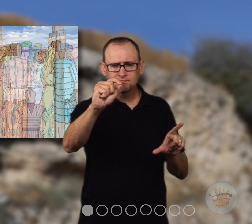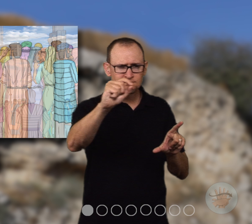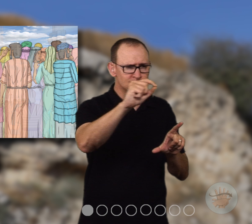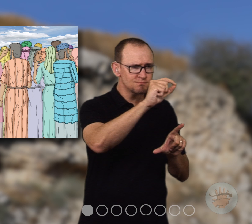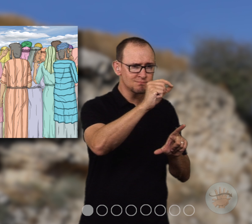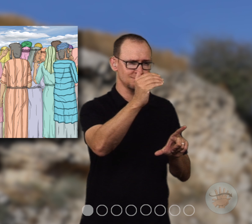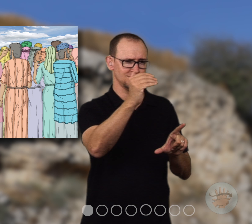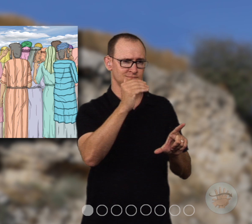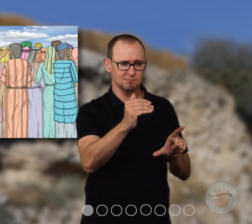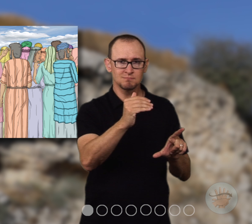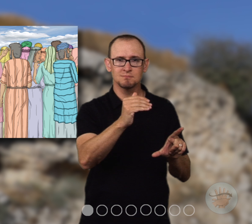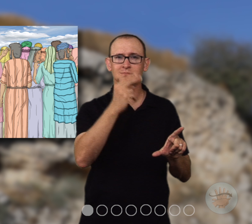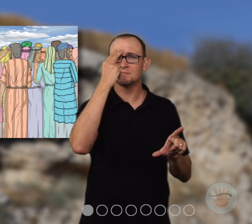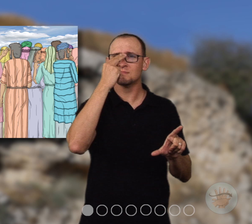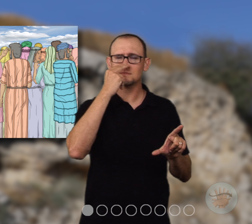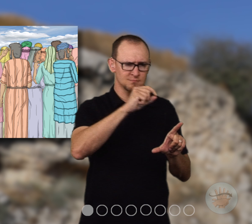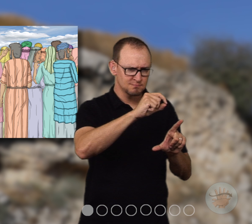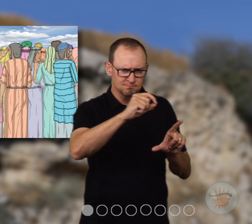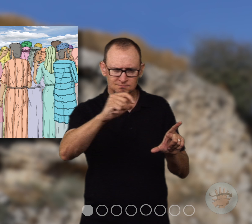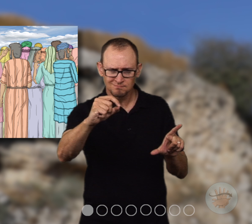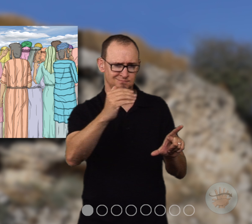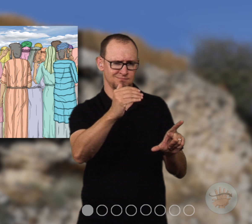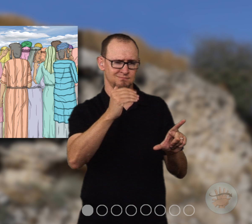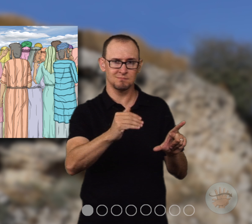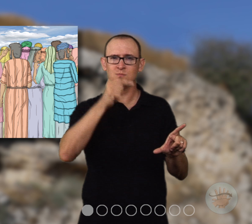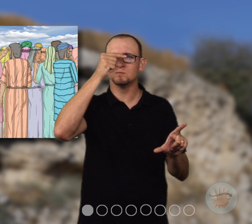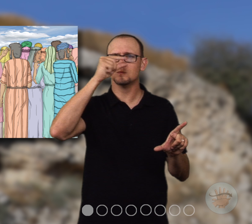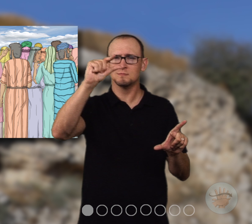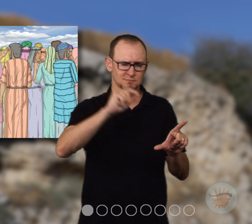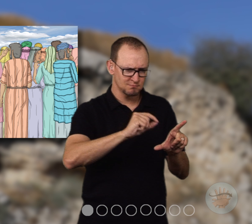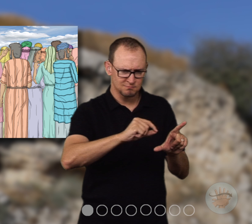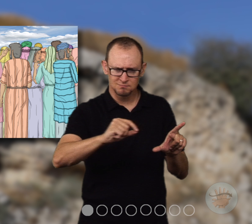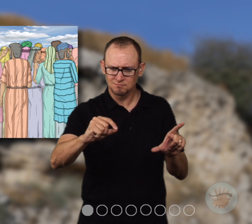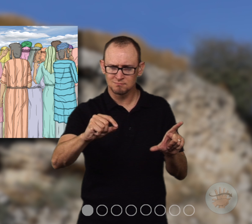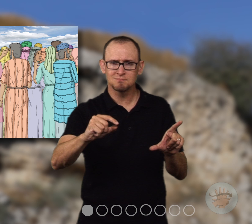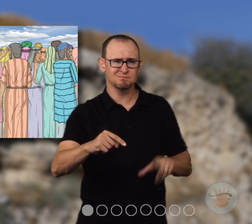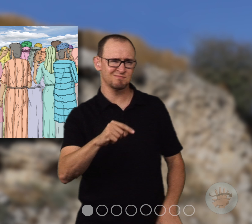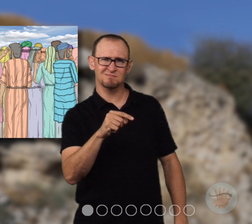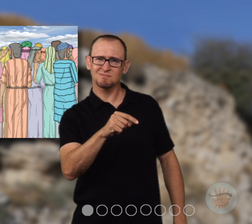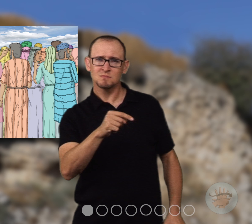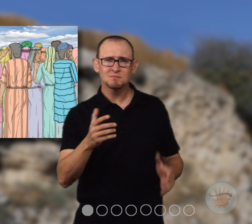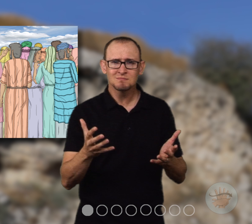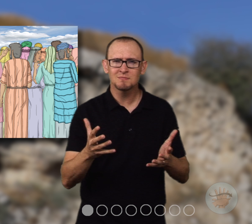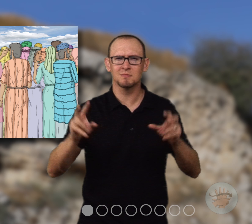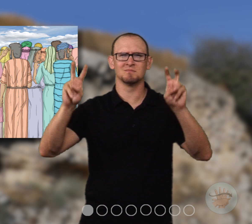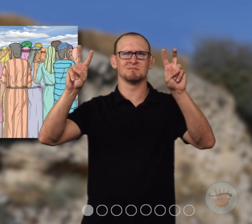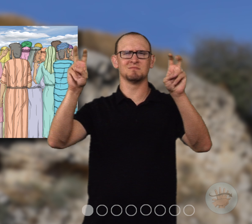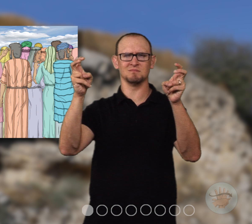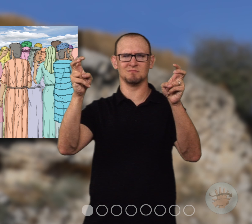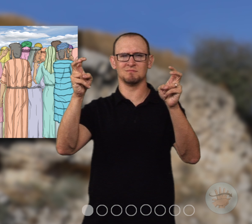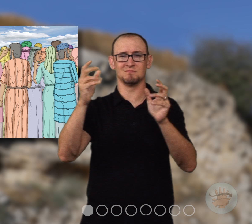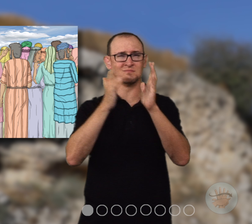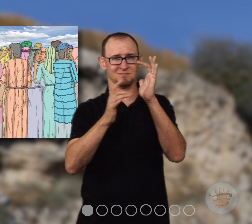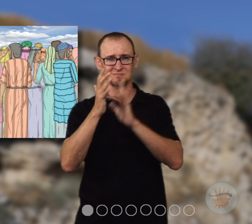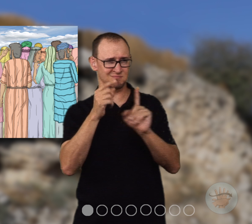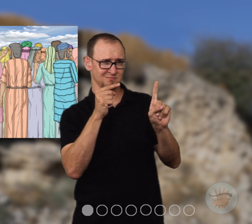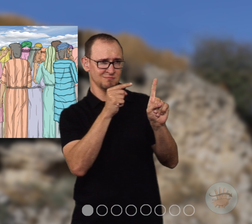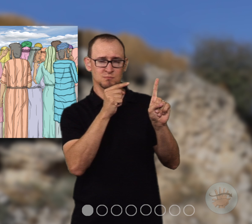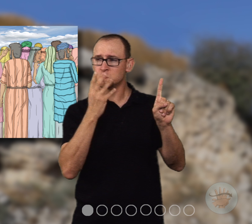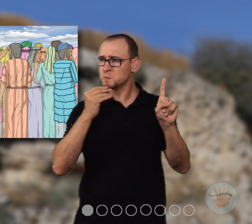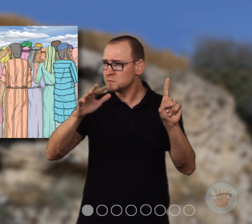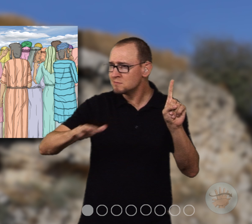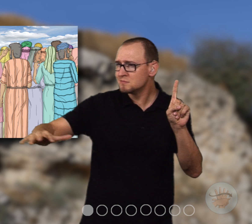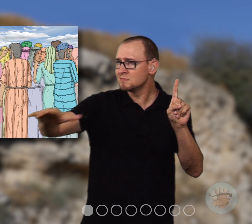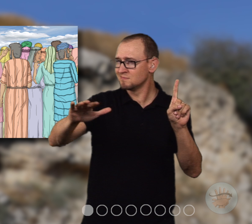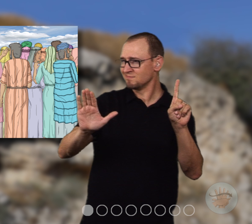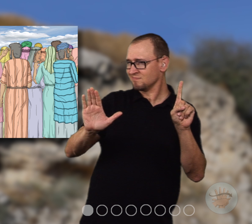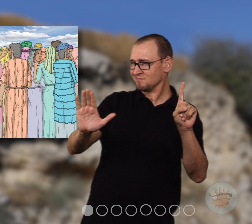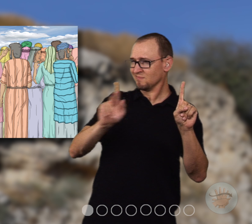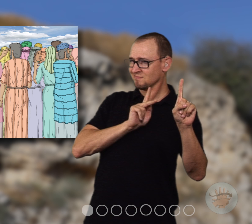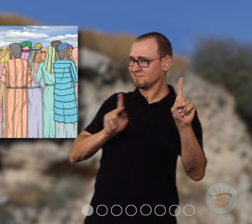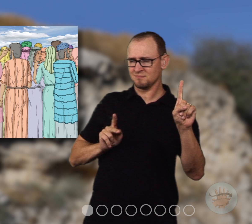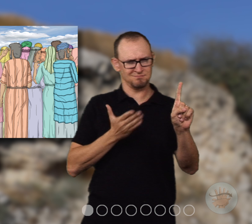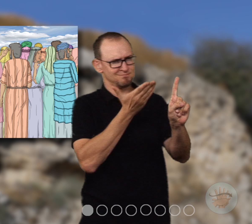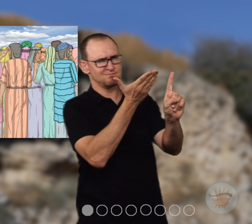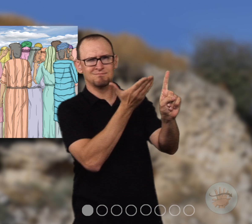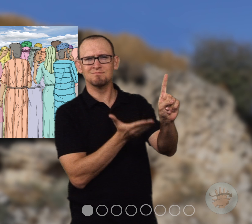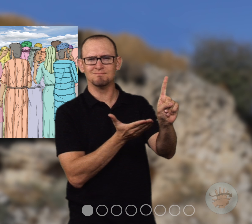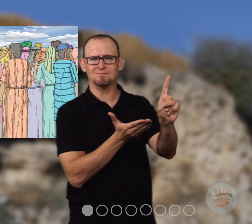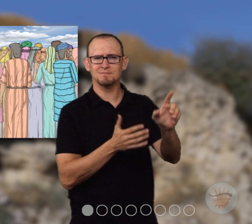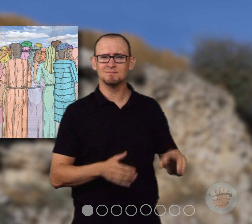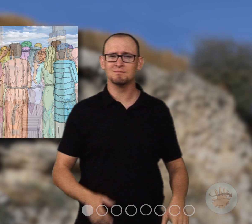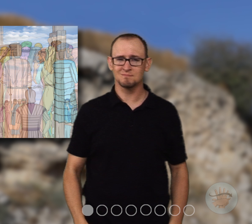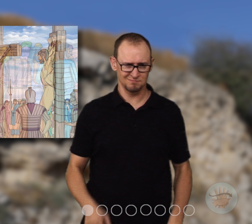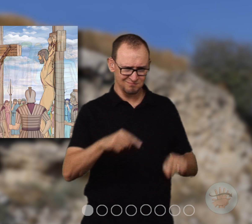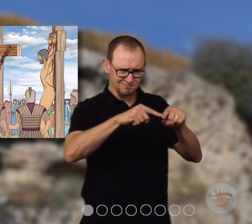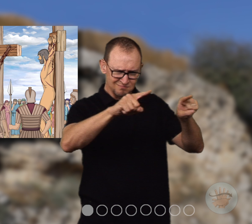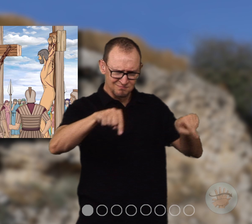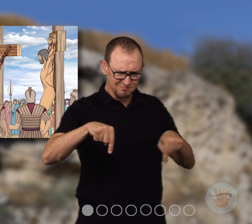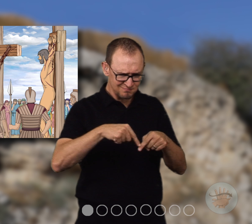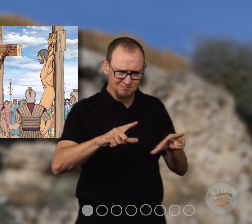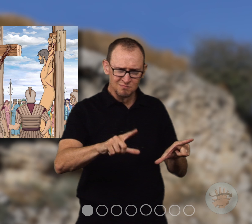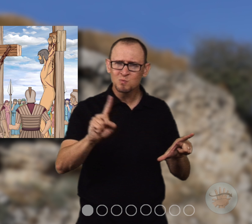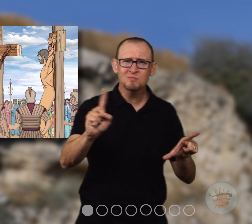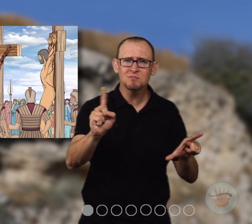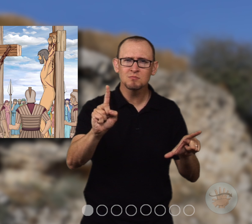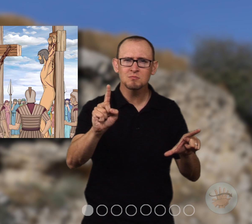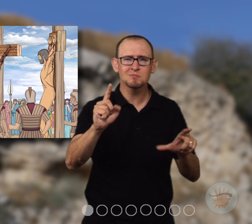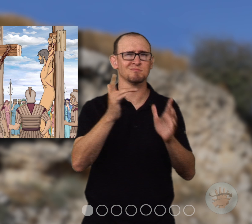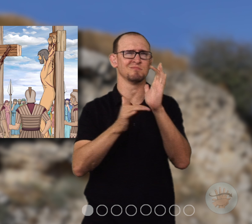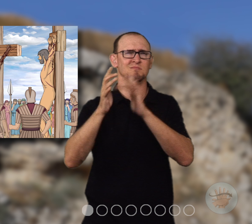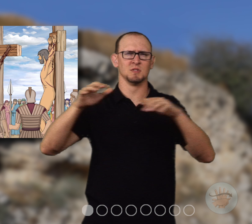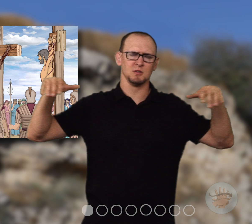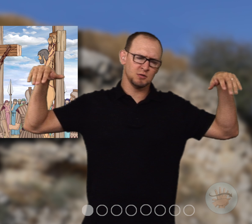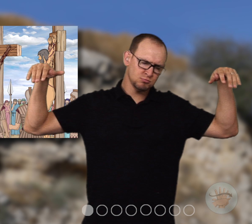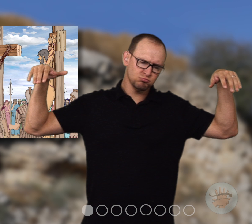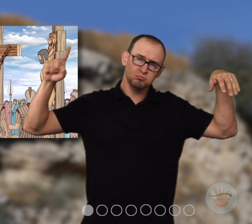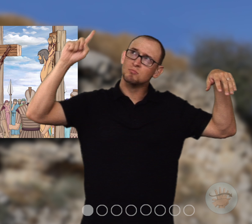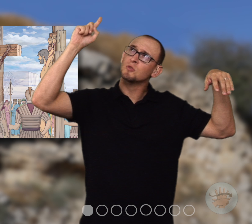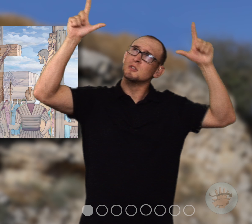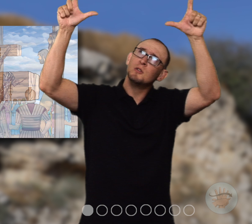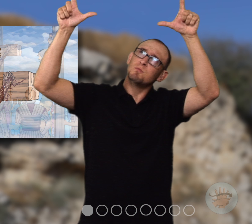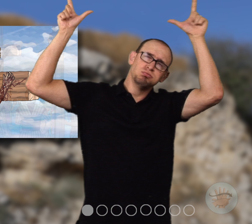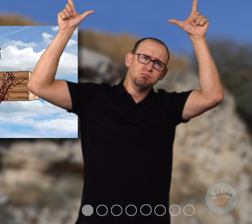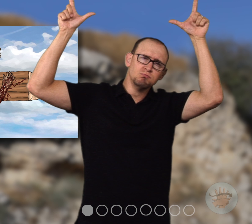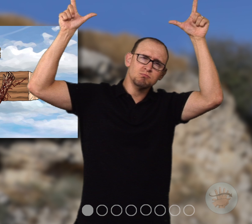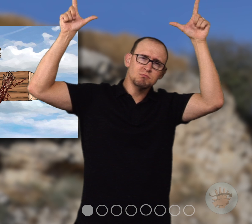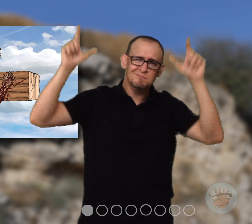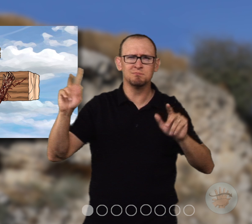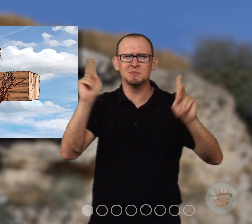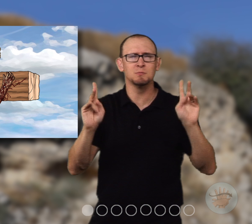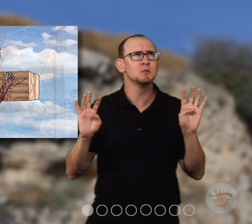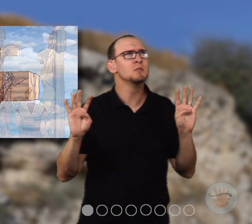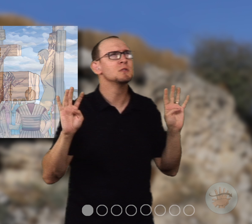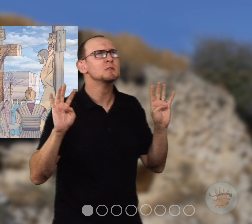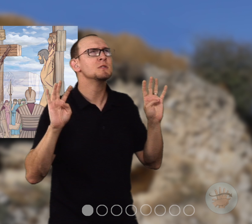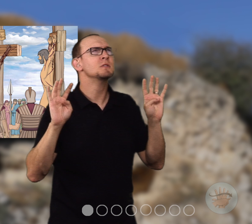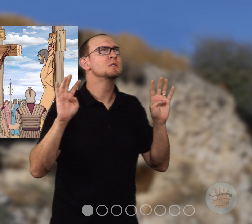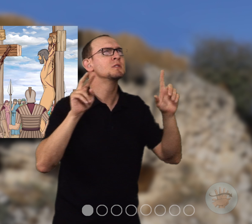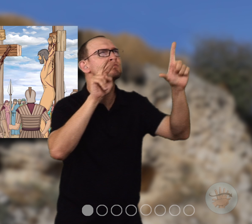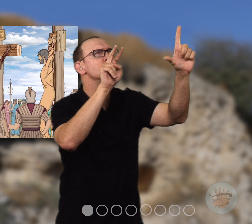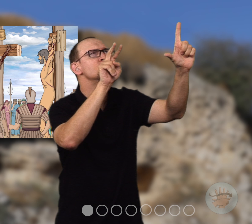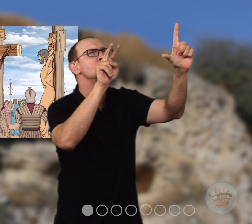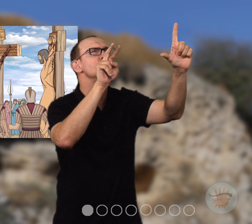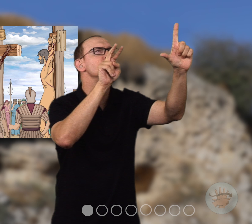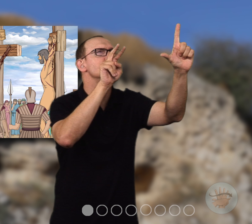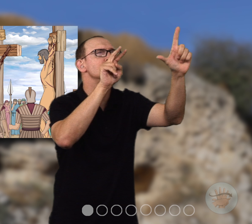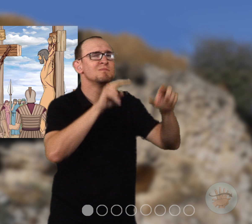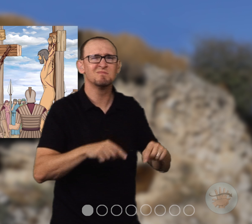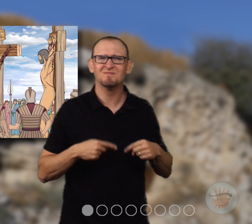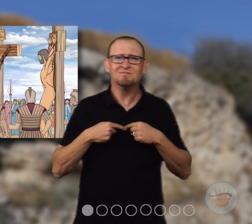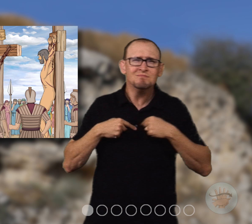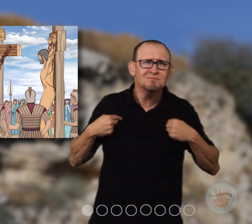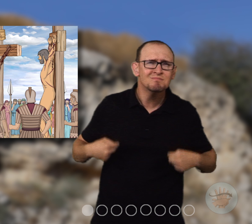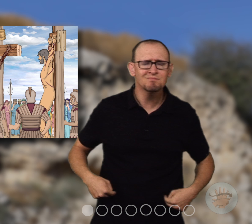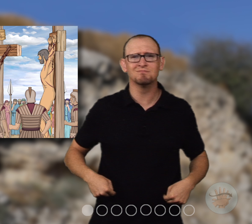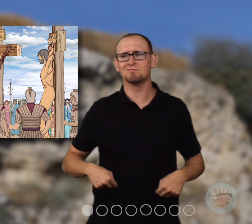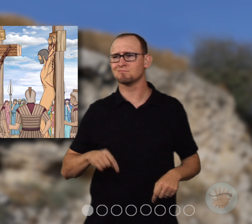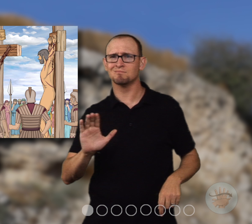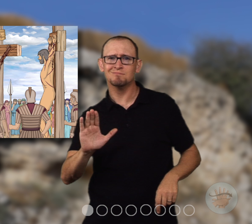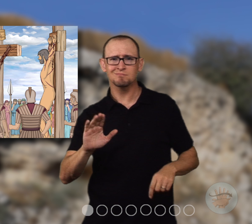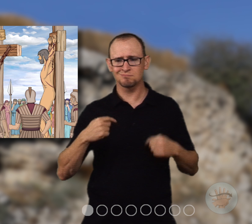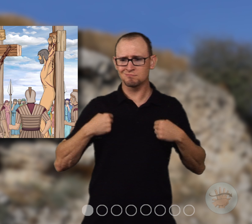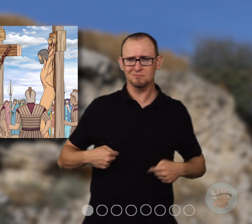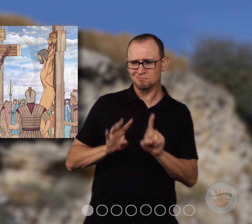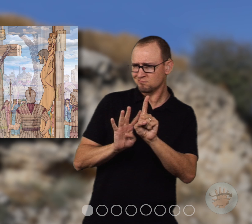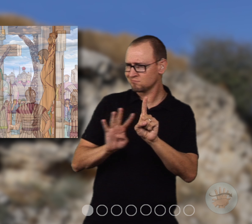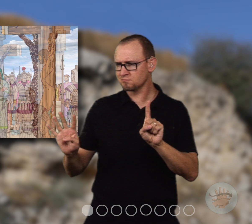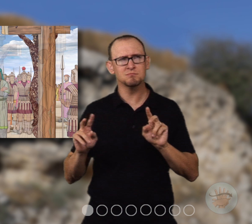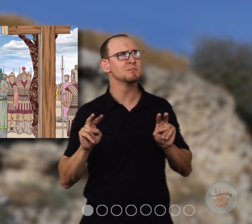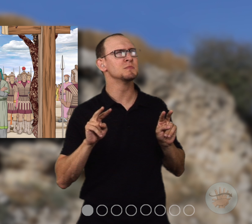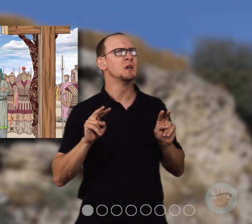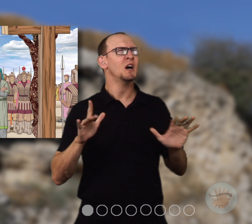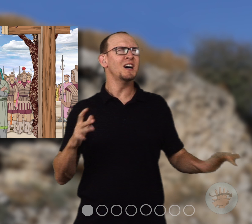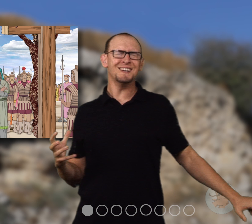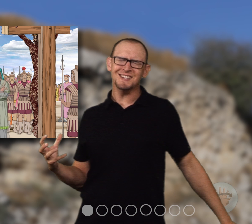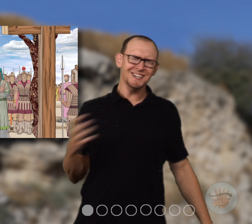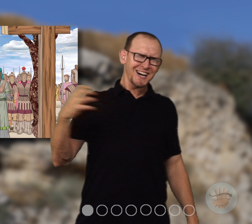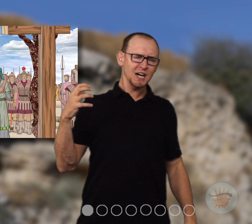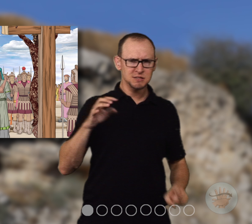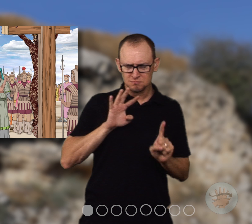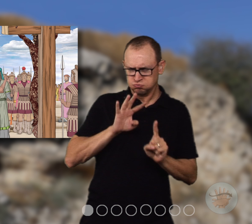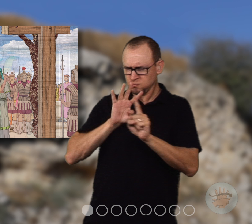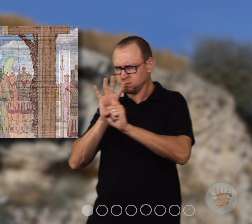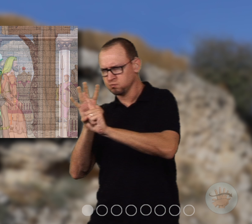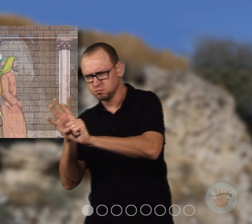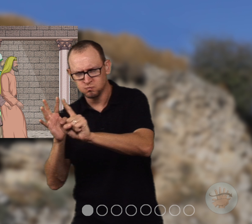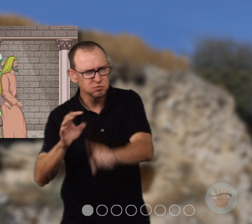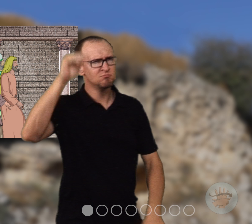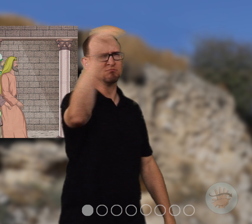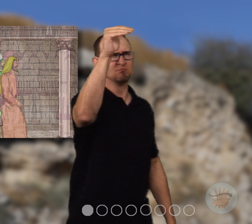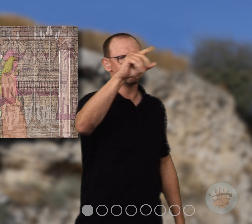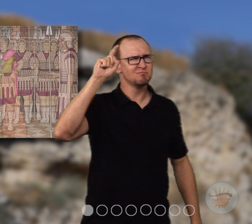Many of the Jews read this sign, because the place where Jesus was crucified was near the city, and it was written in Hebrew, Latin, and Greek.